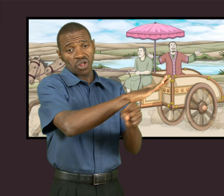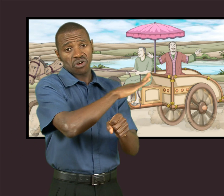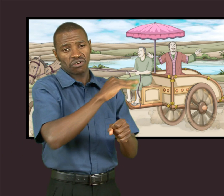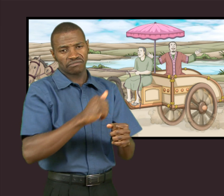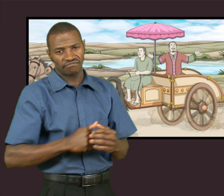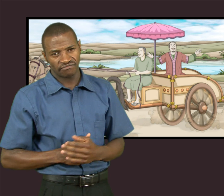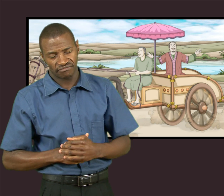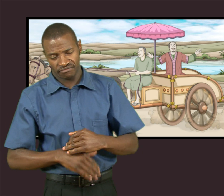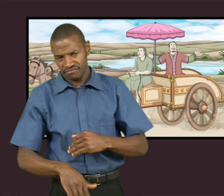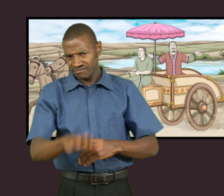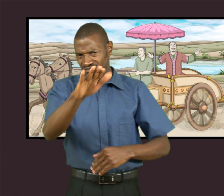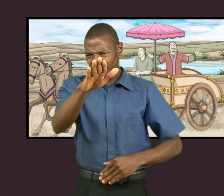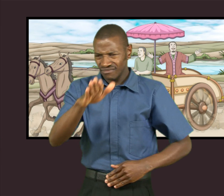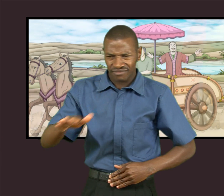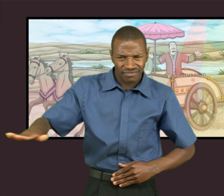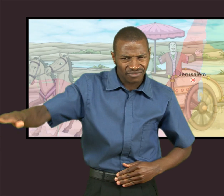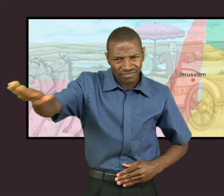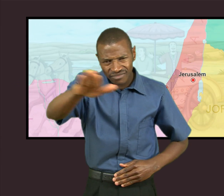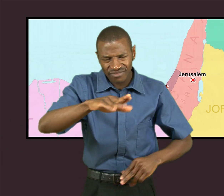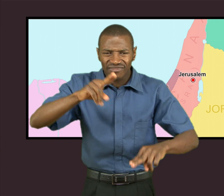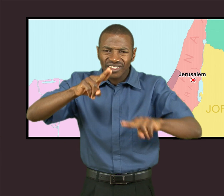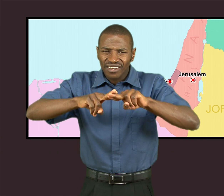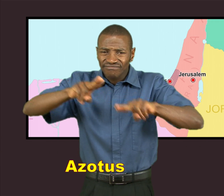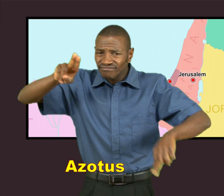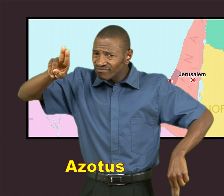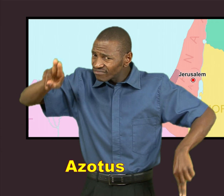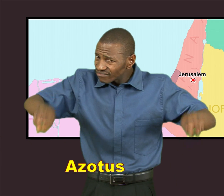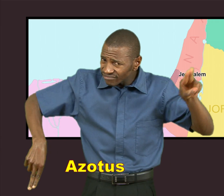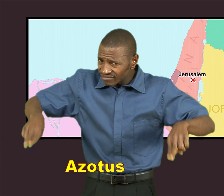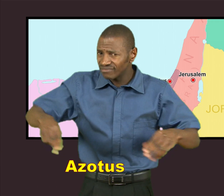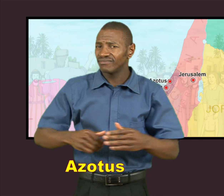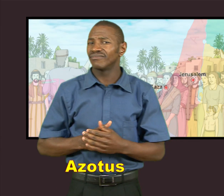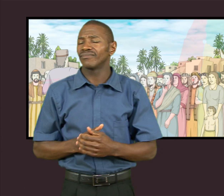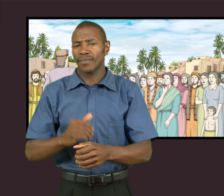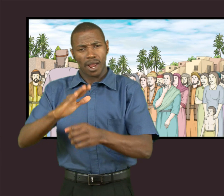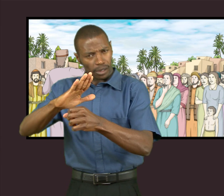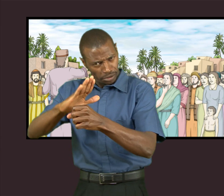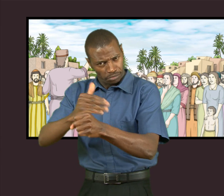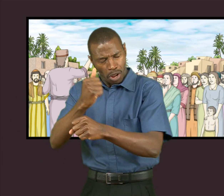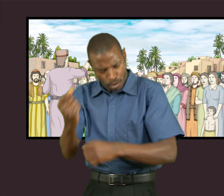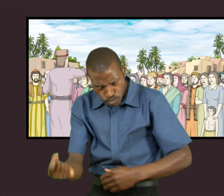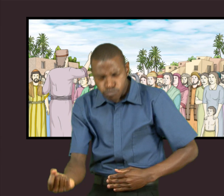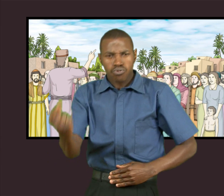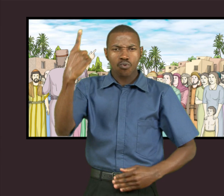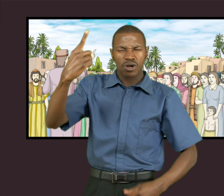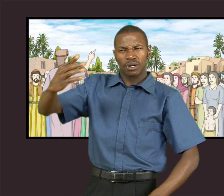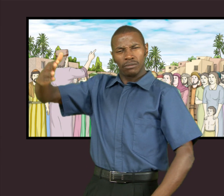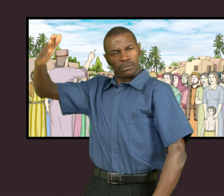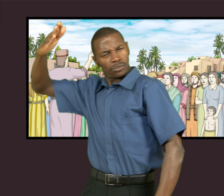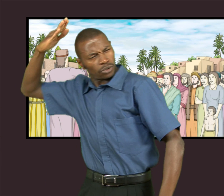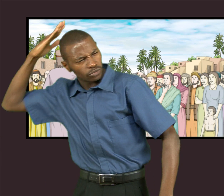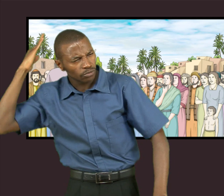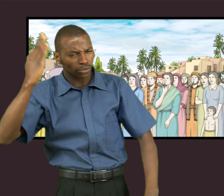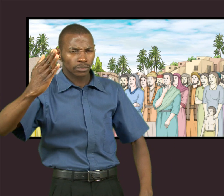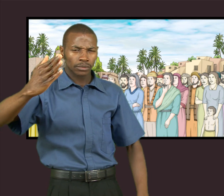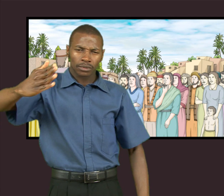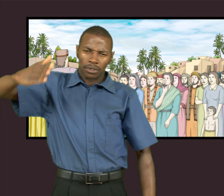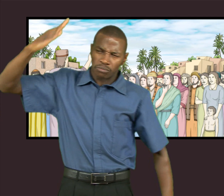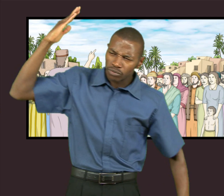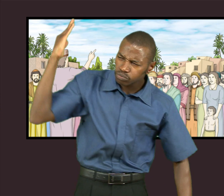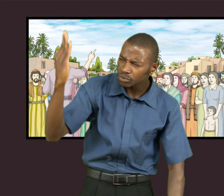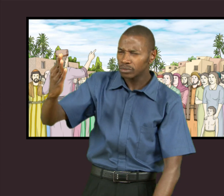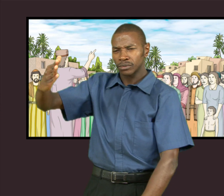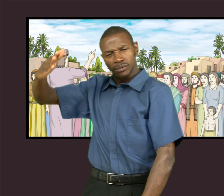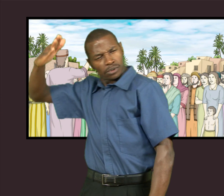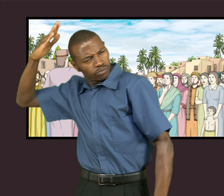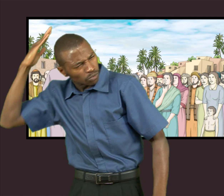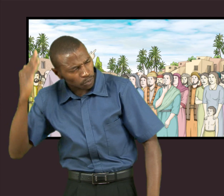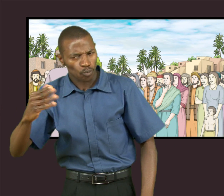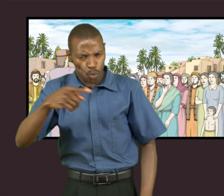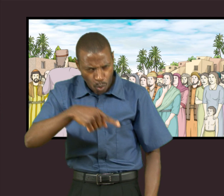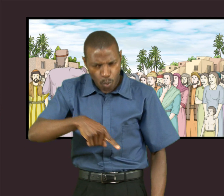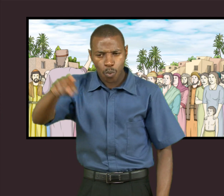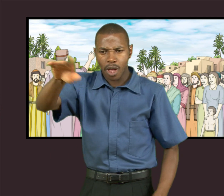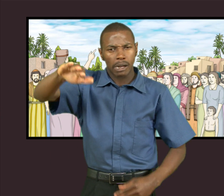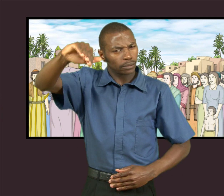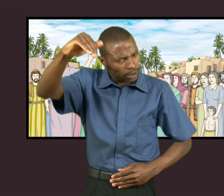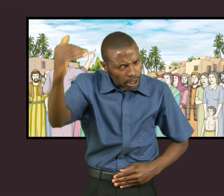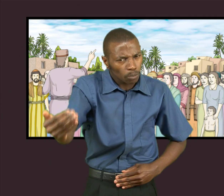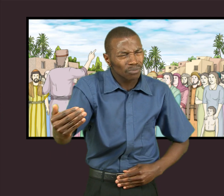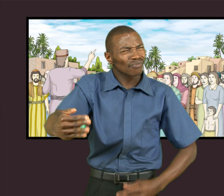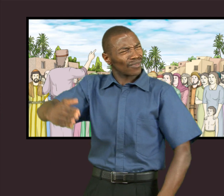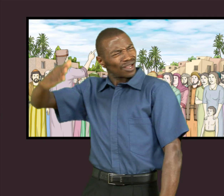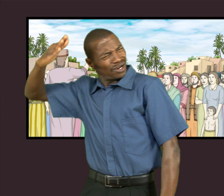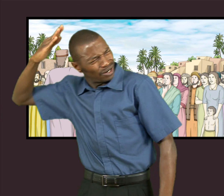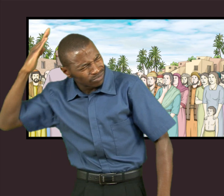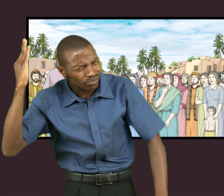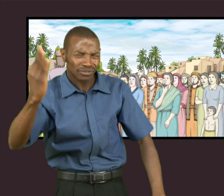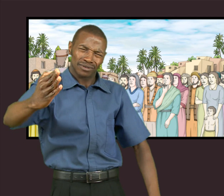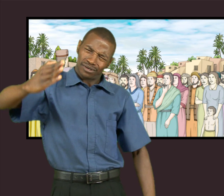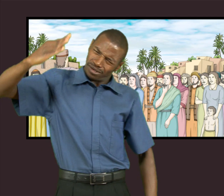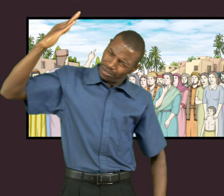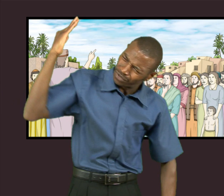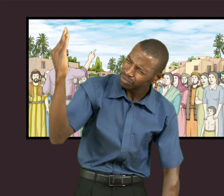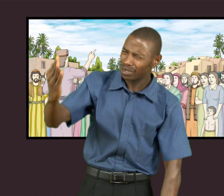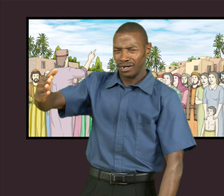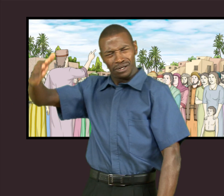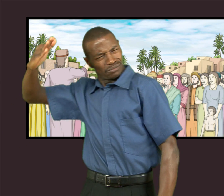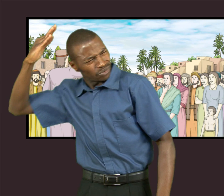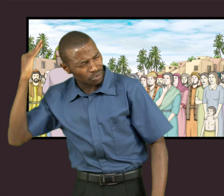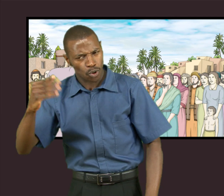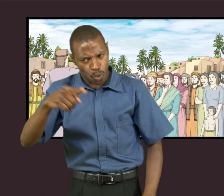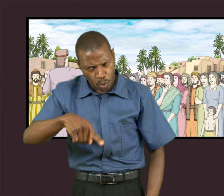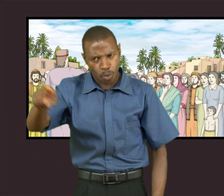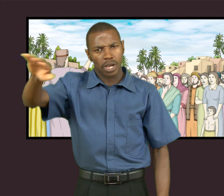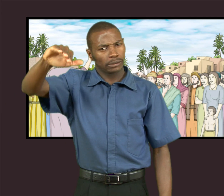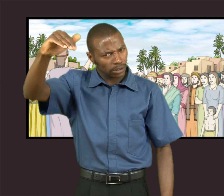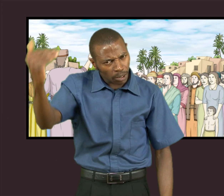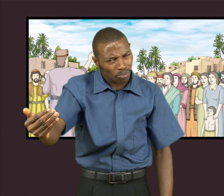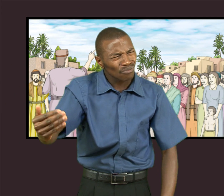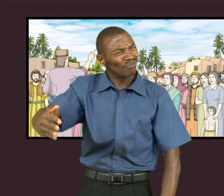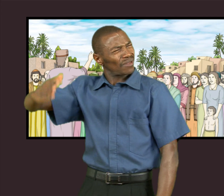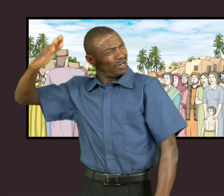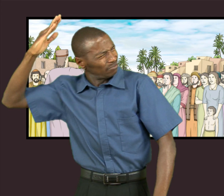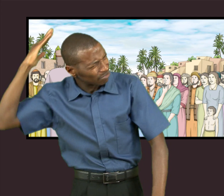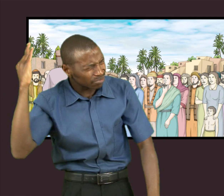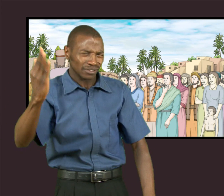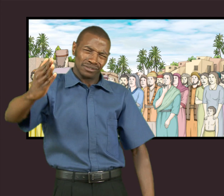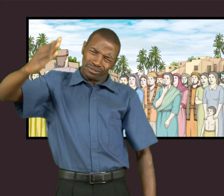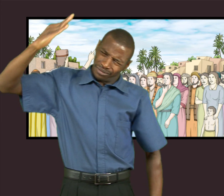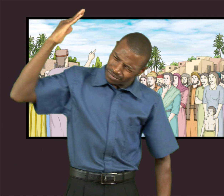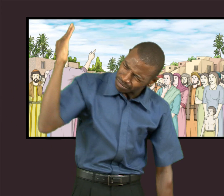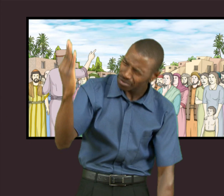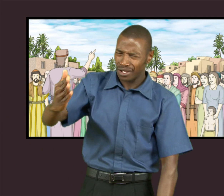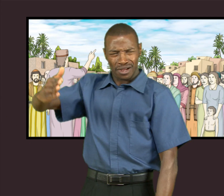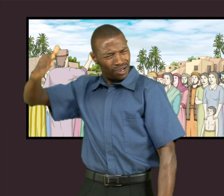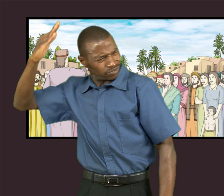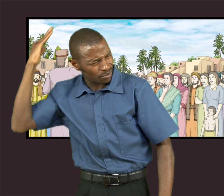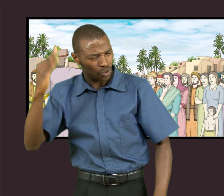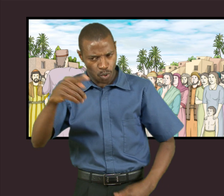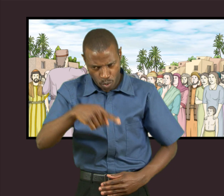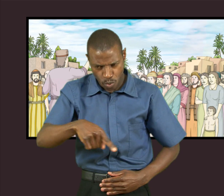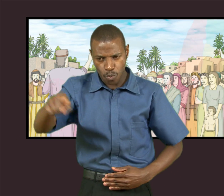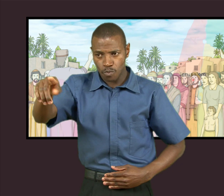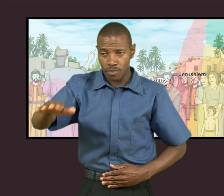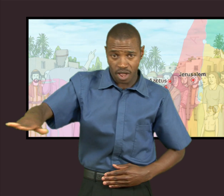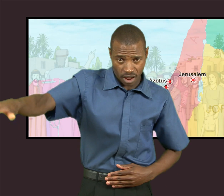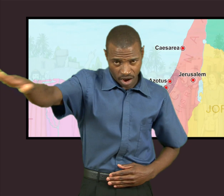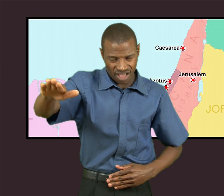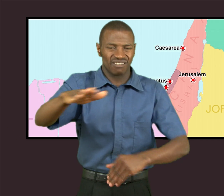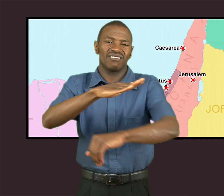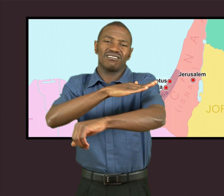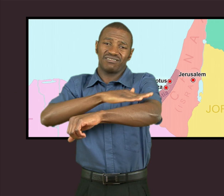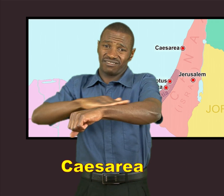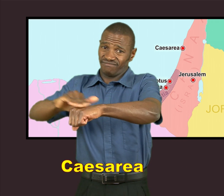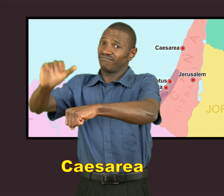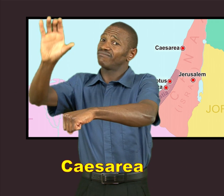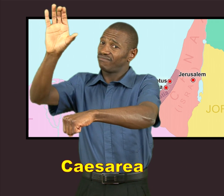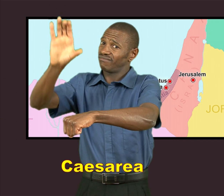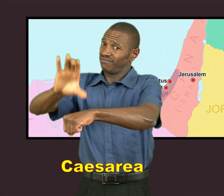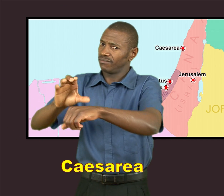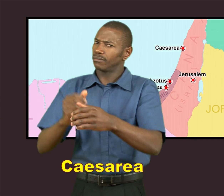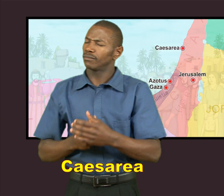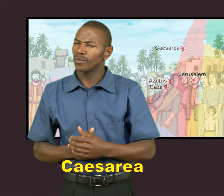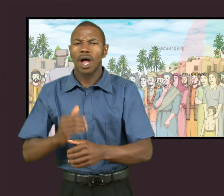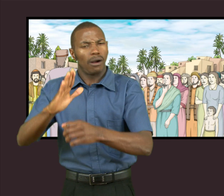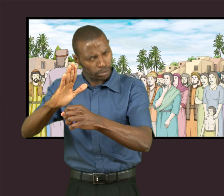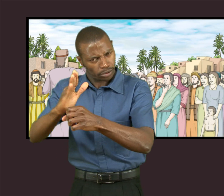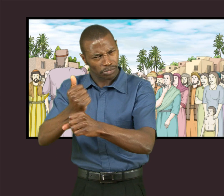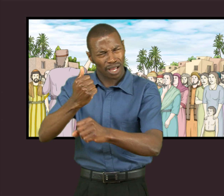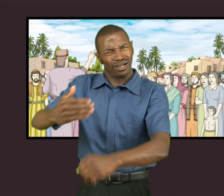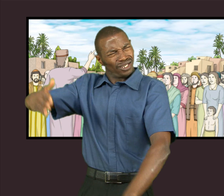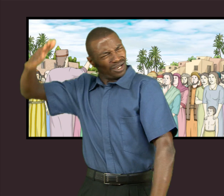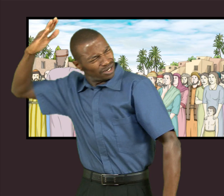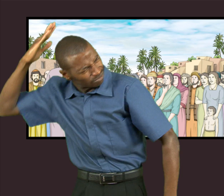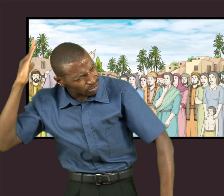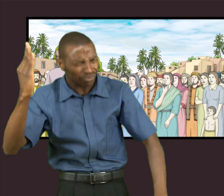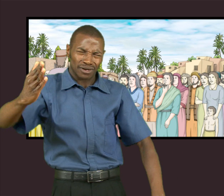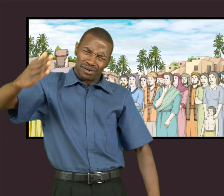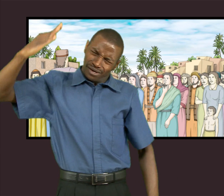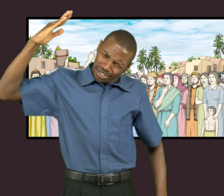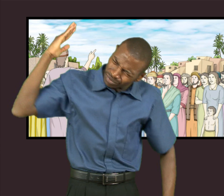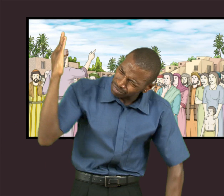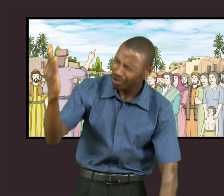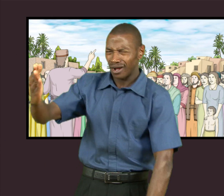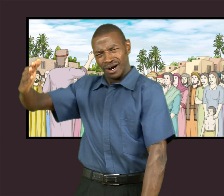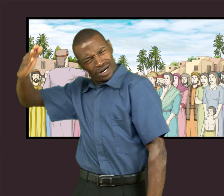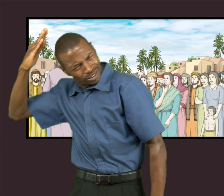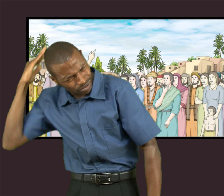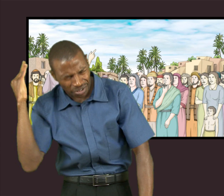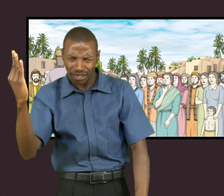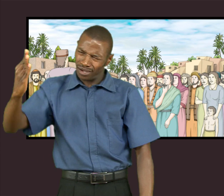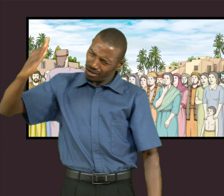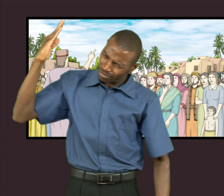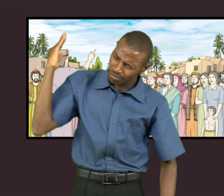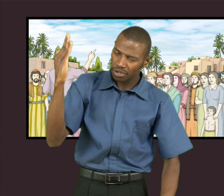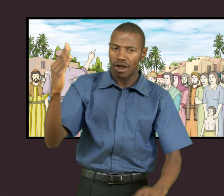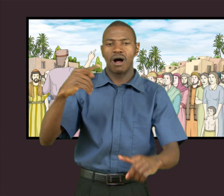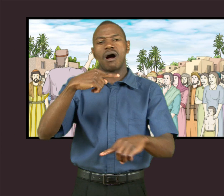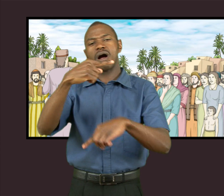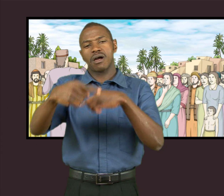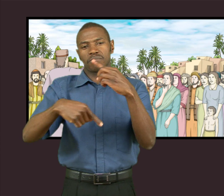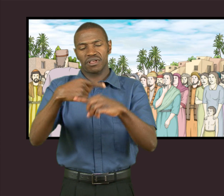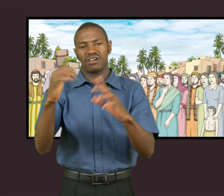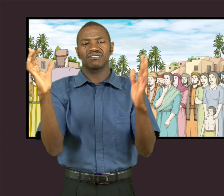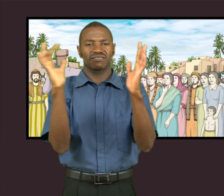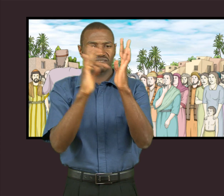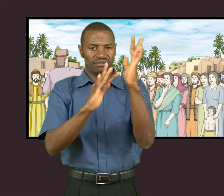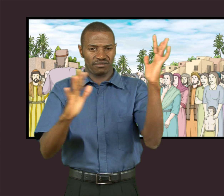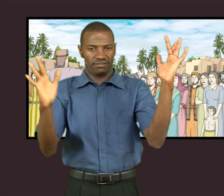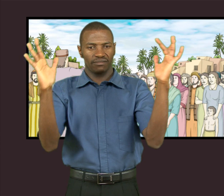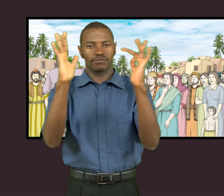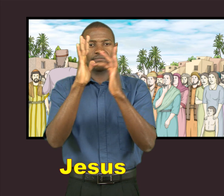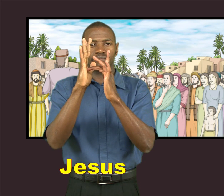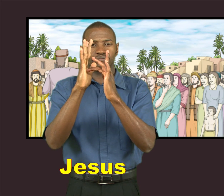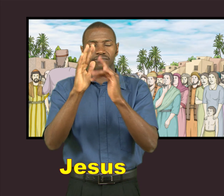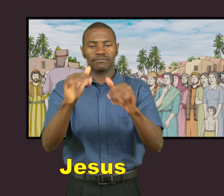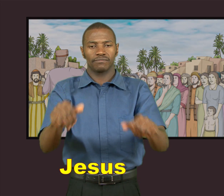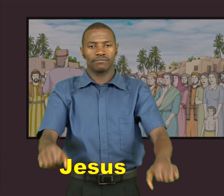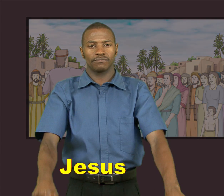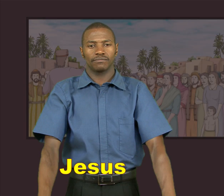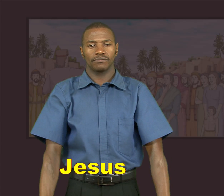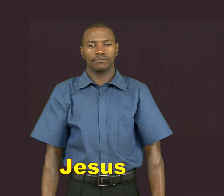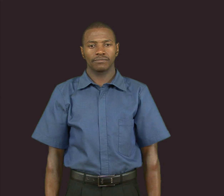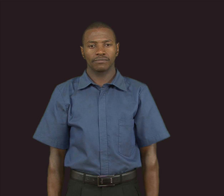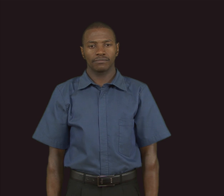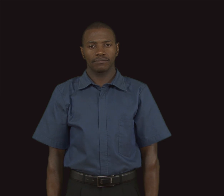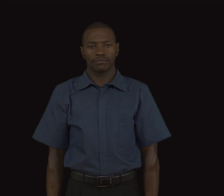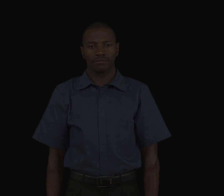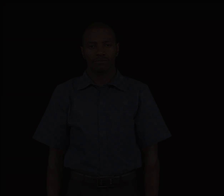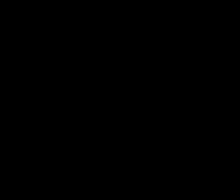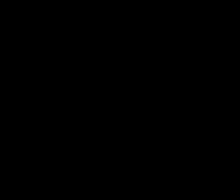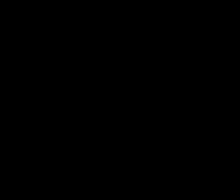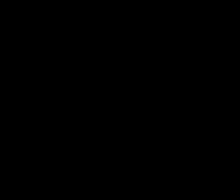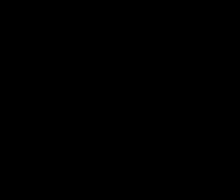But Philip appeared at Azotus and traveled through that region, preaching the gospel in all the towns until he came to Caesarea.